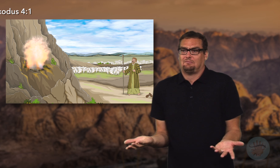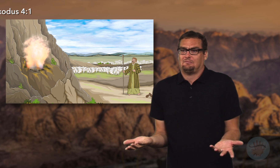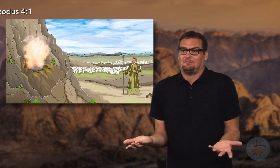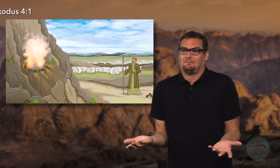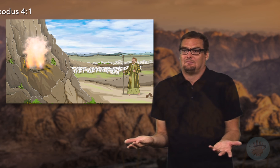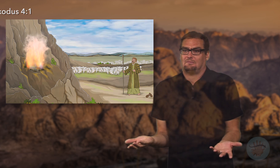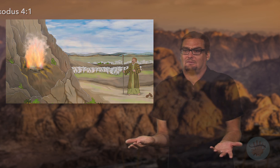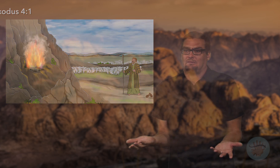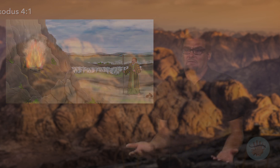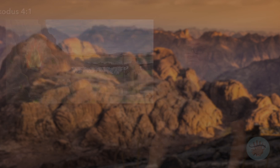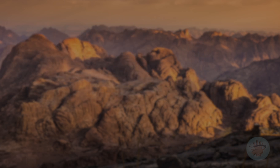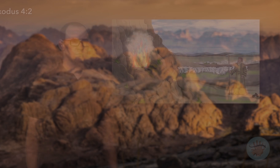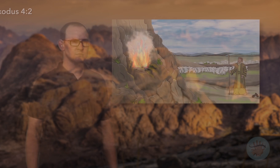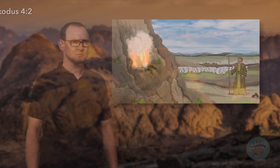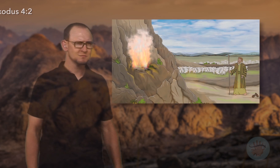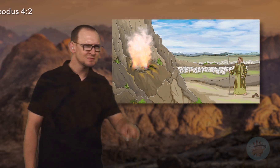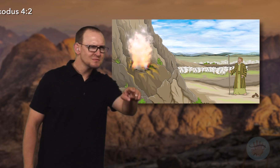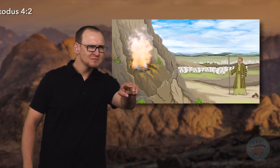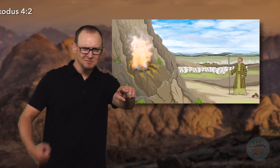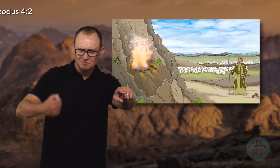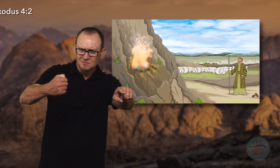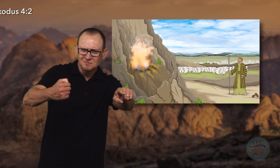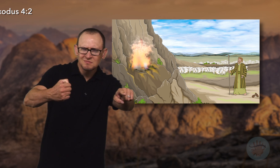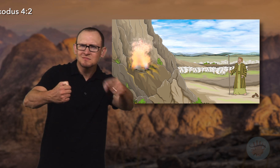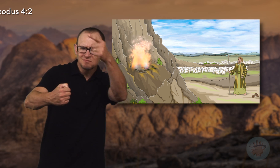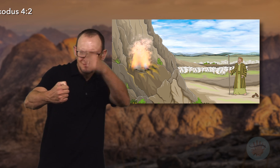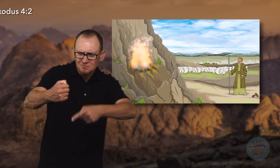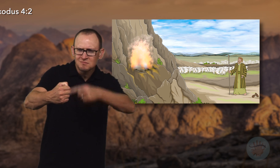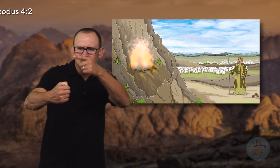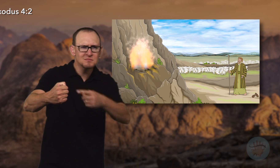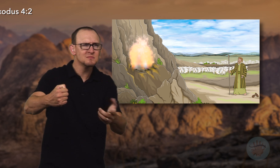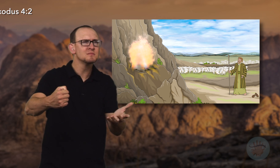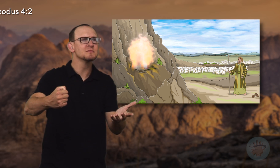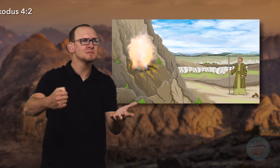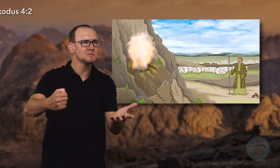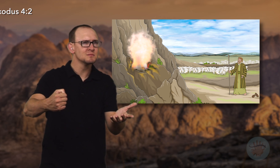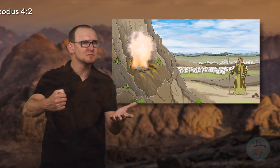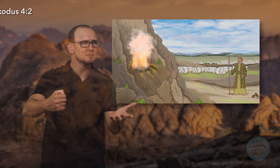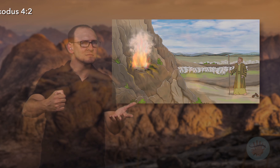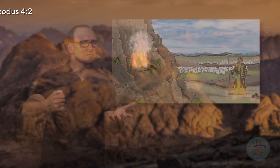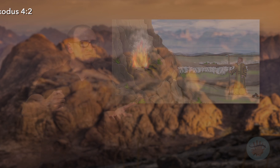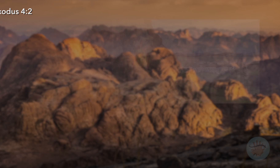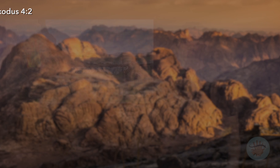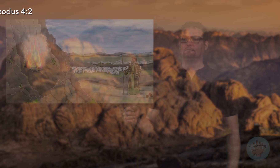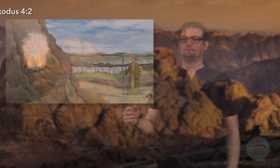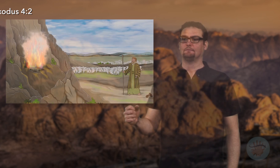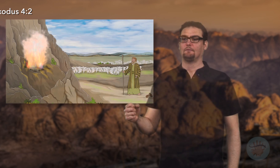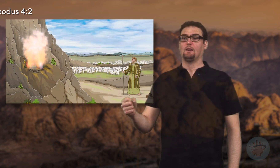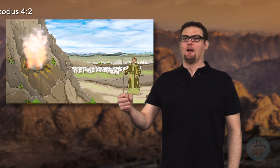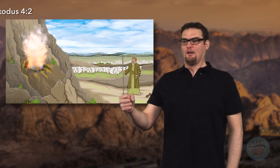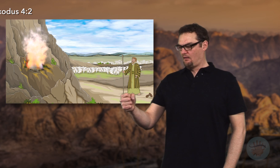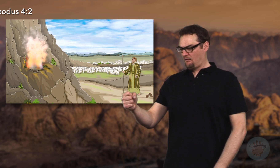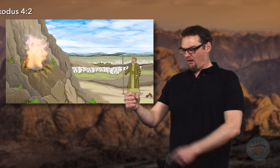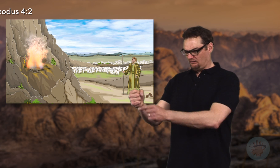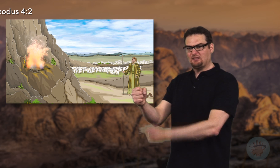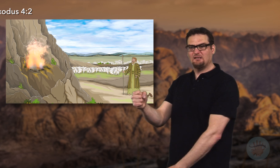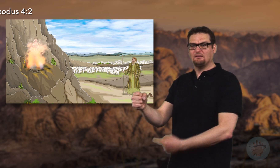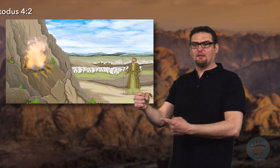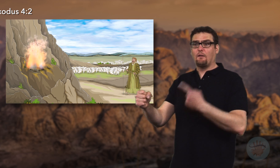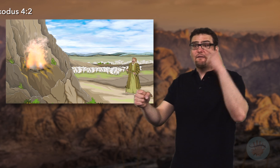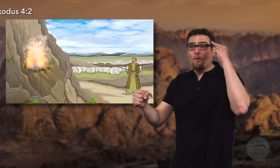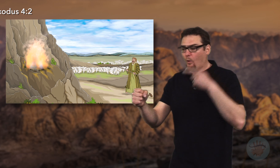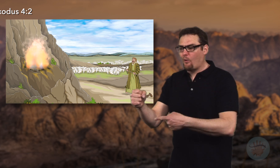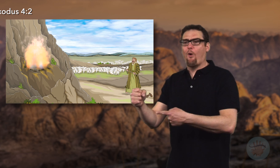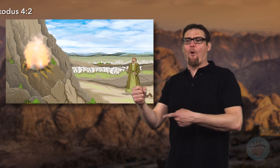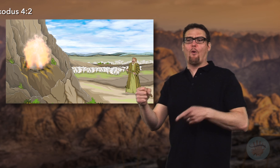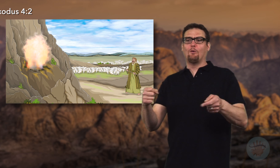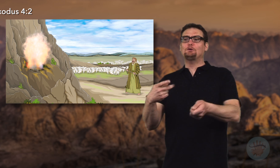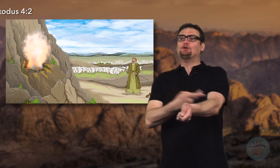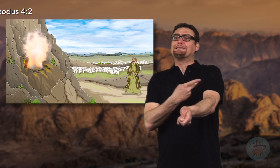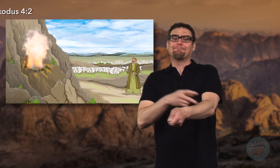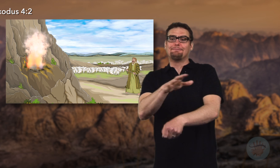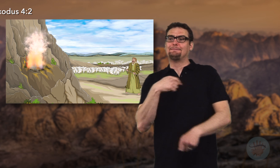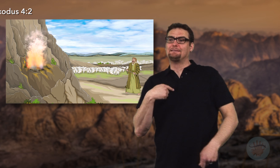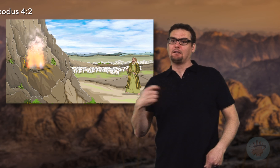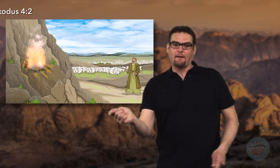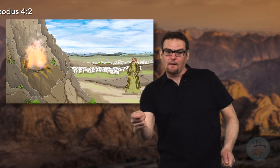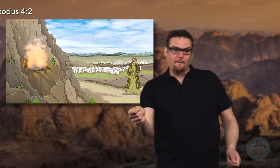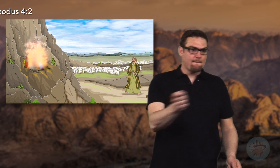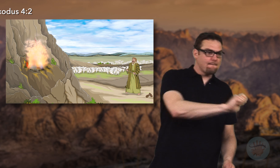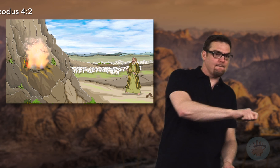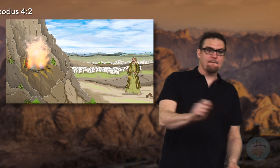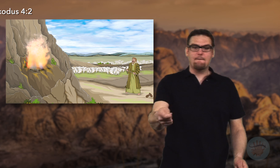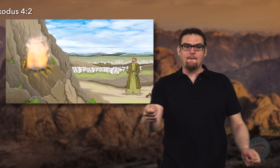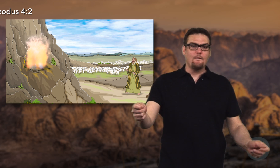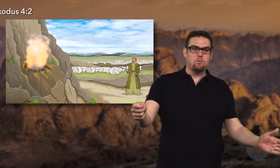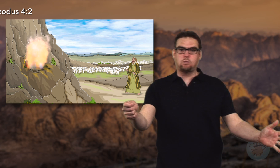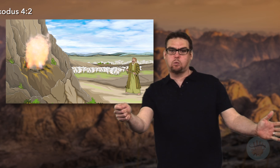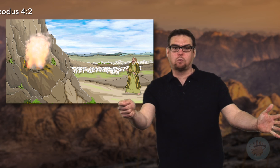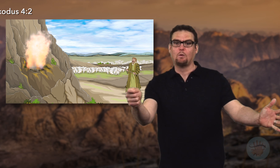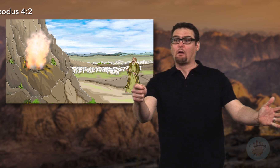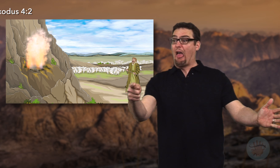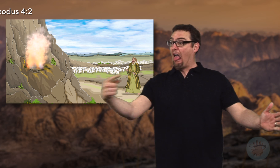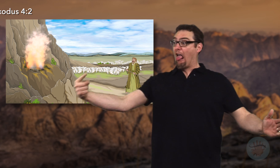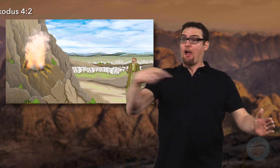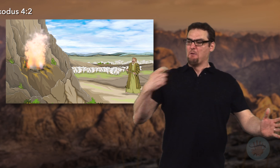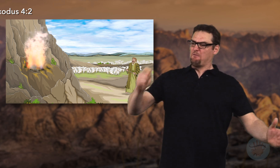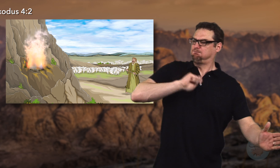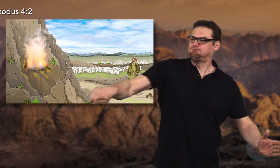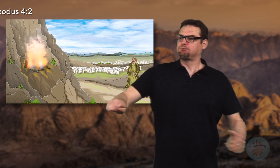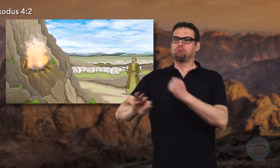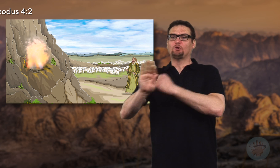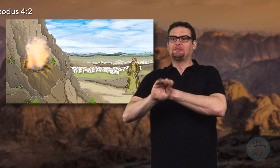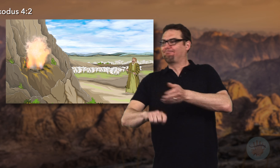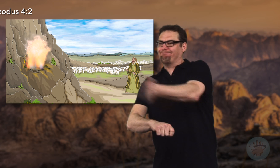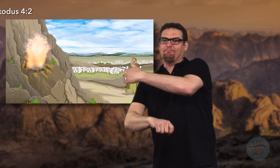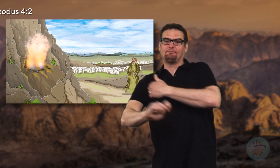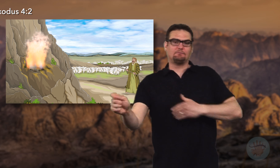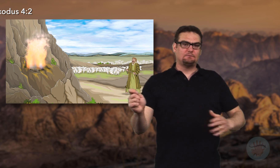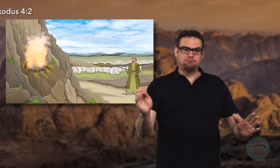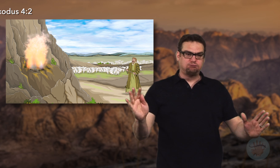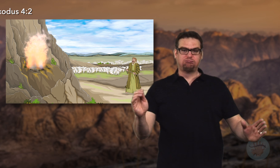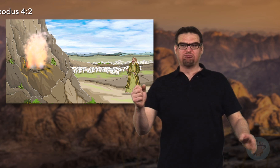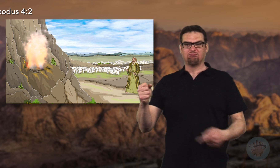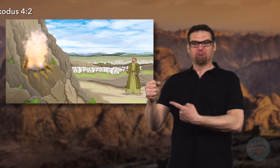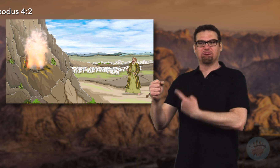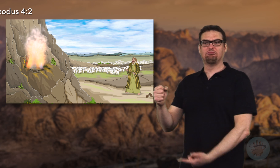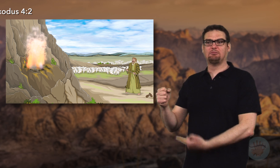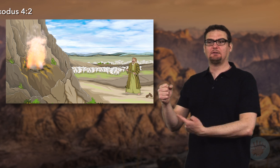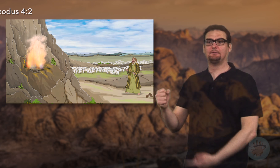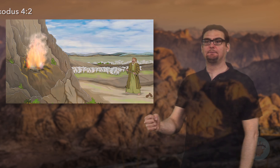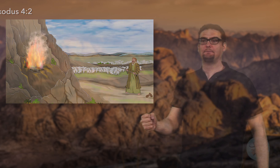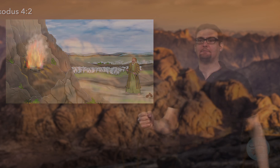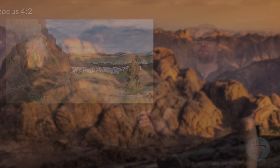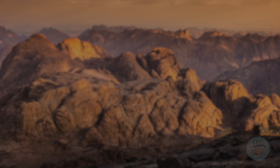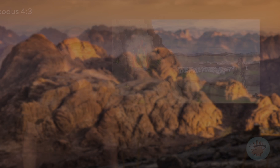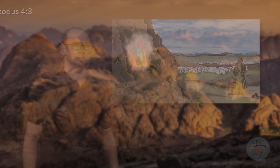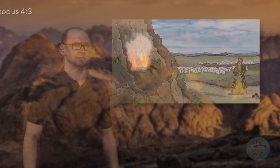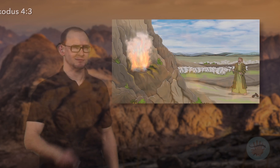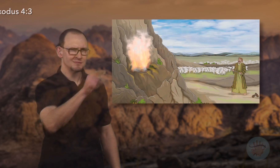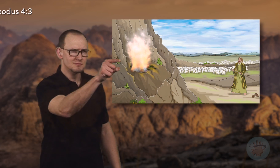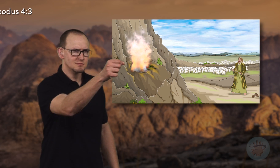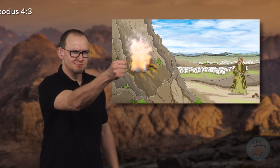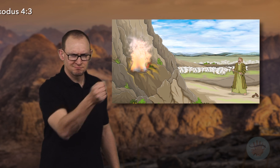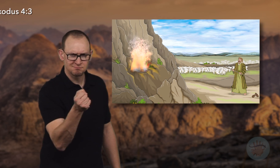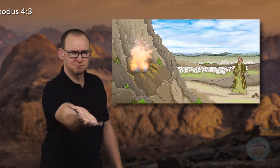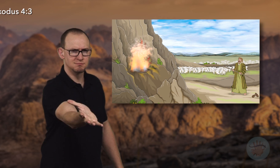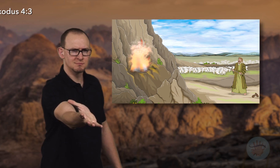And the LORD asked him, “What is that in your hand?” “A staff,” he replied.